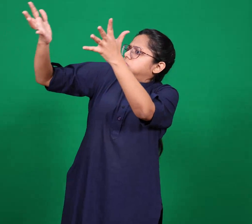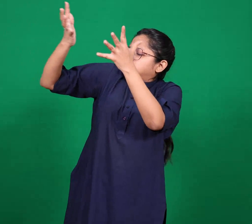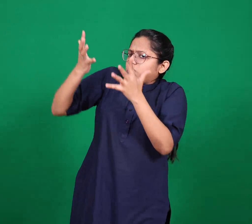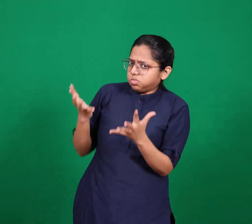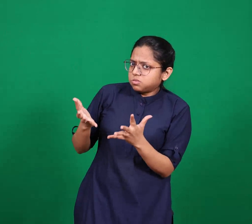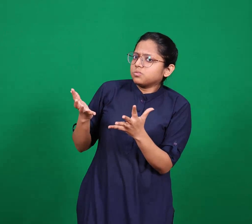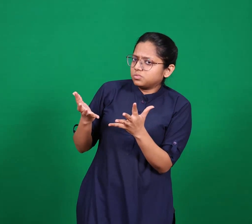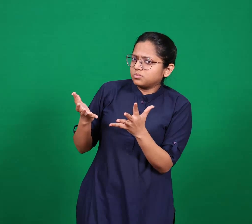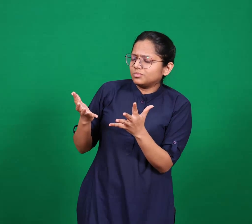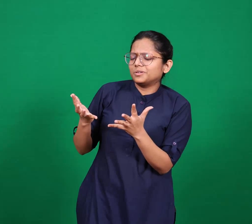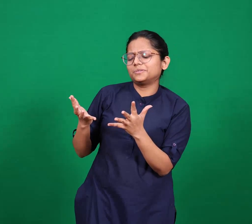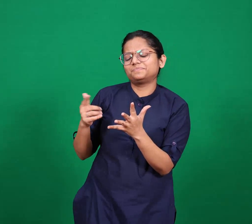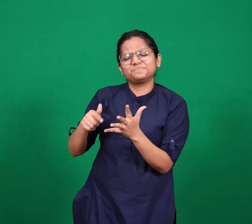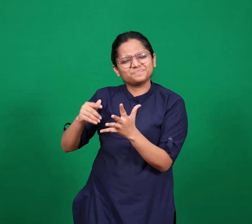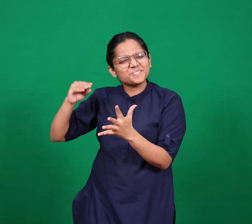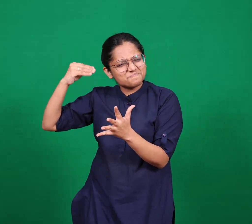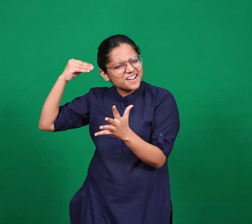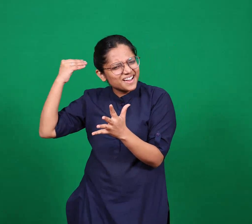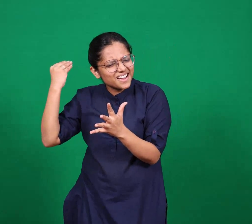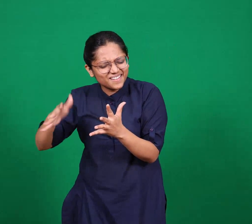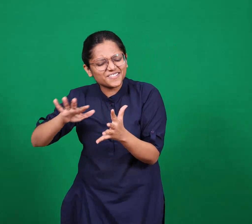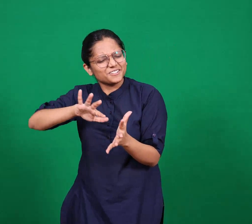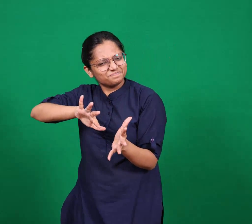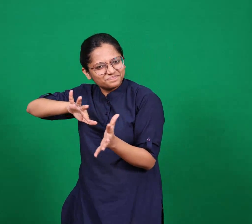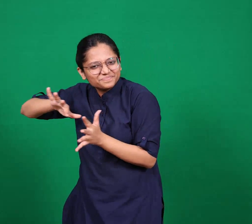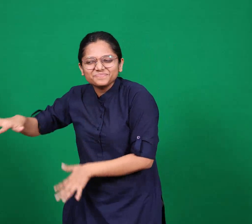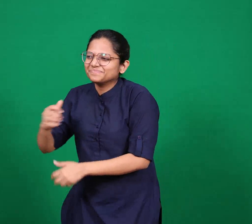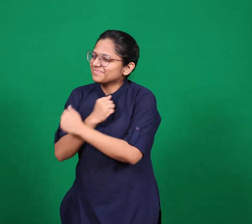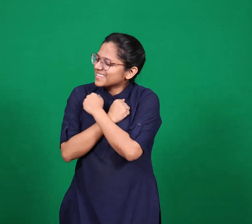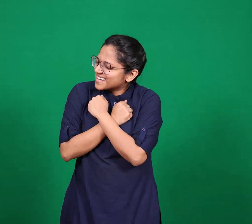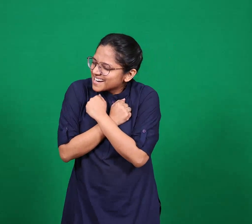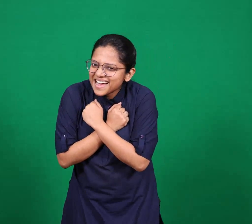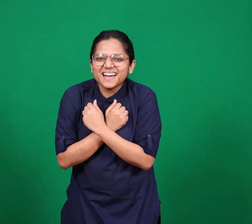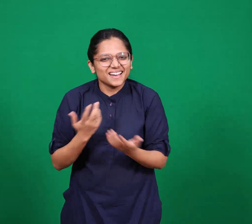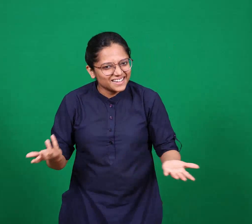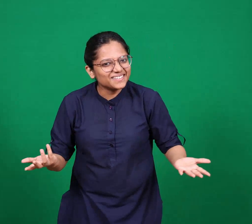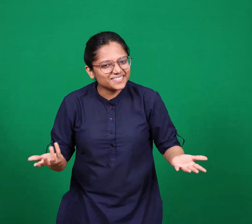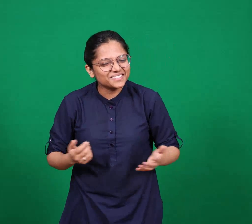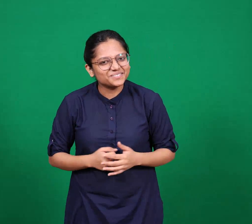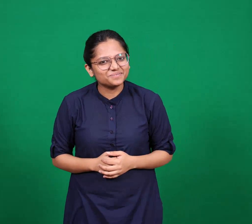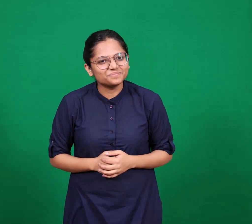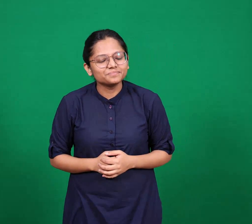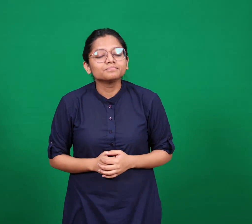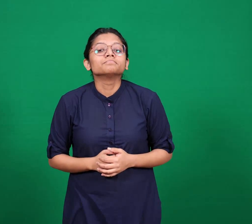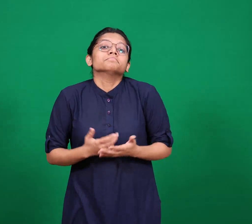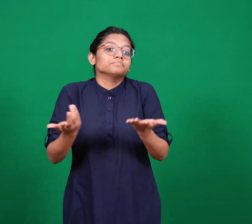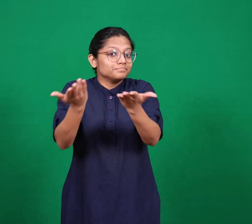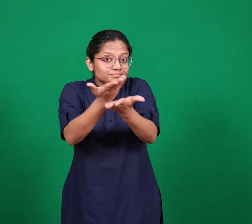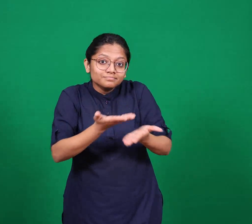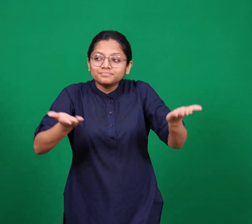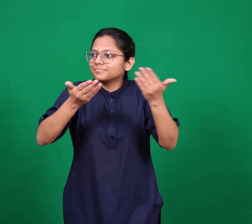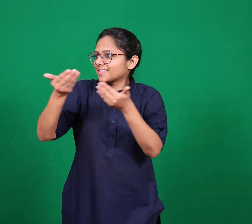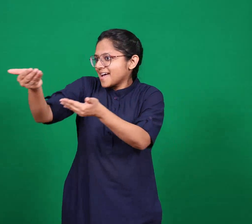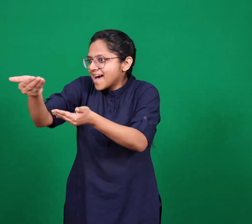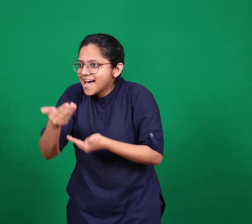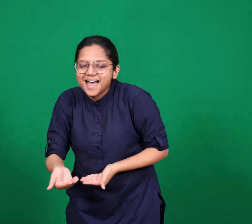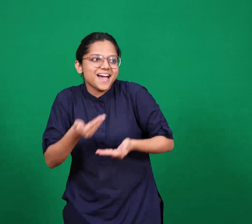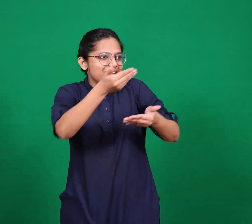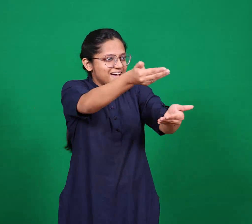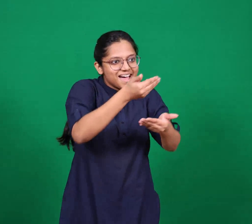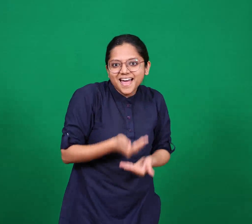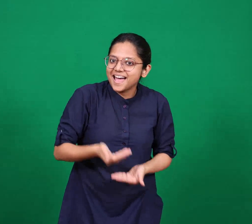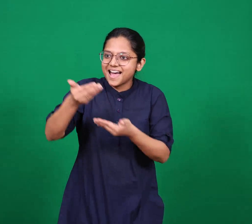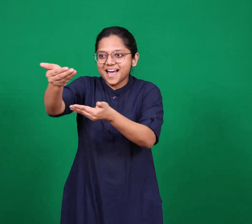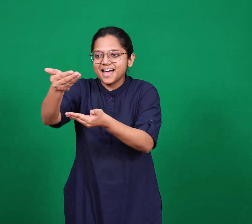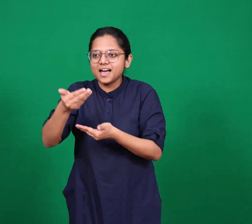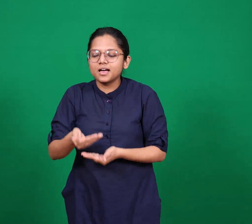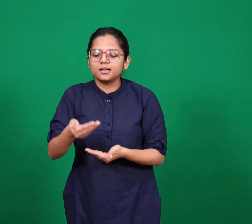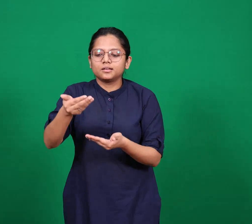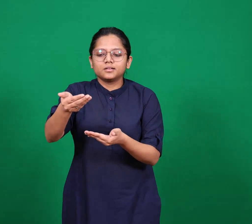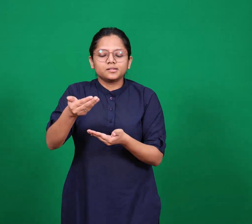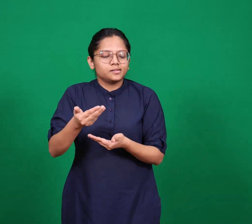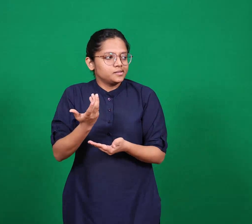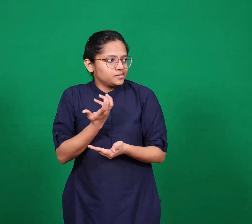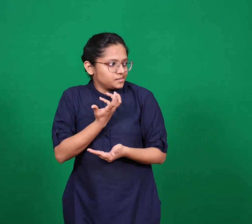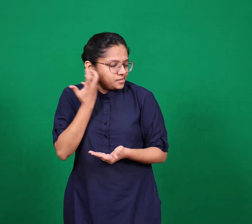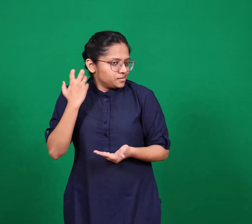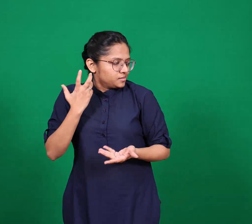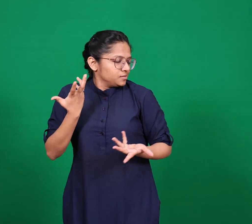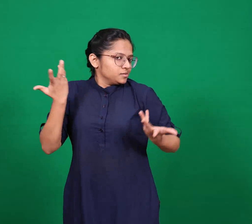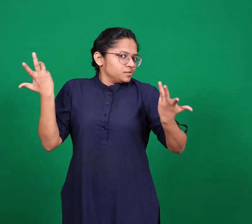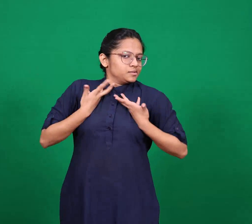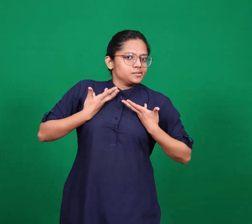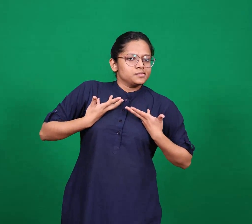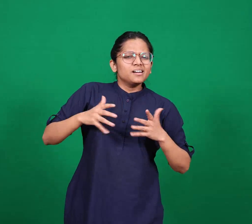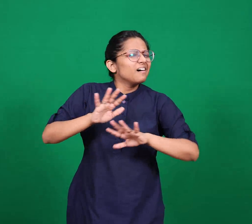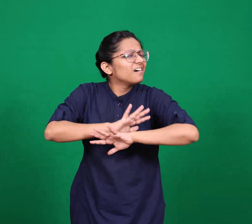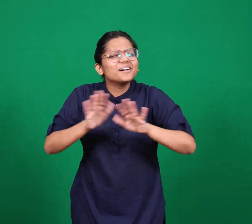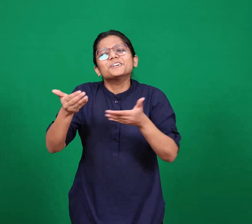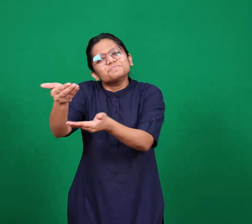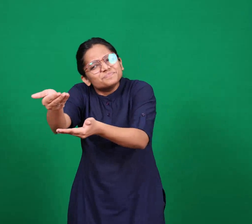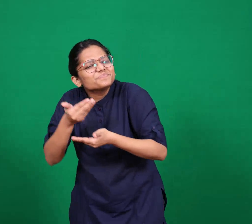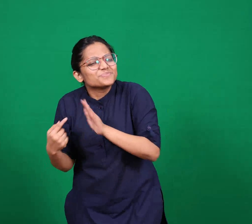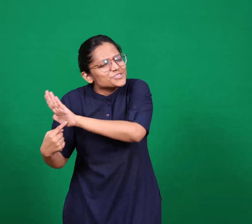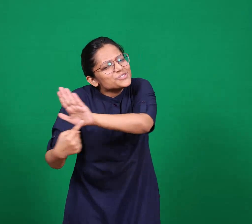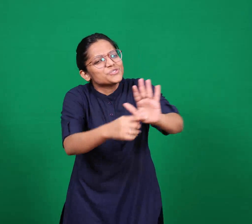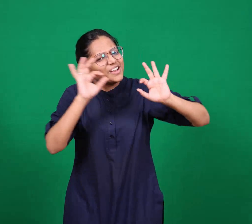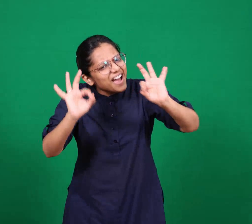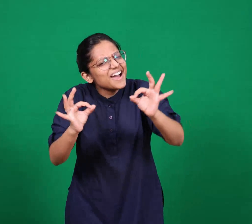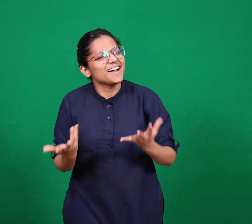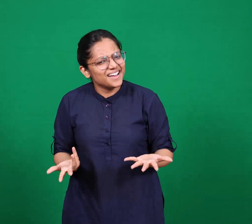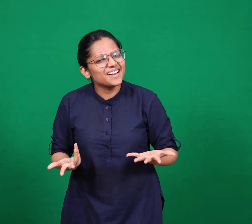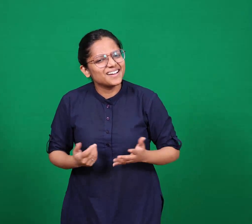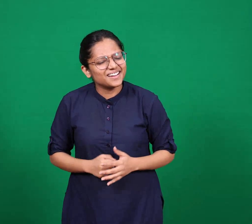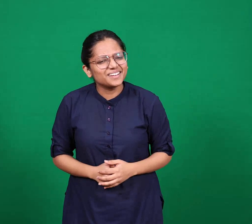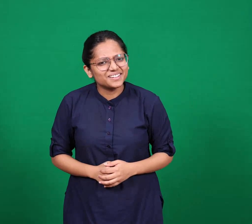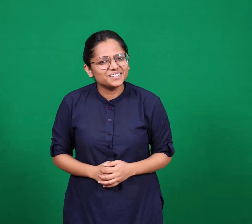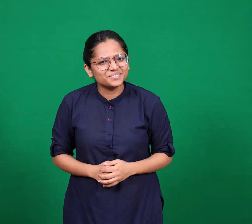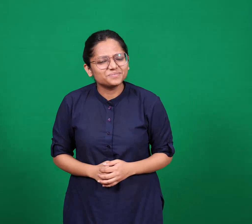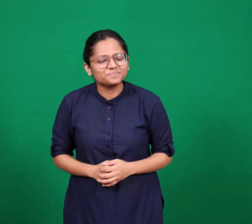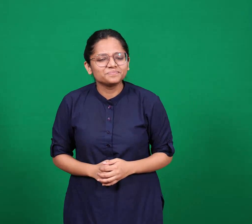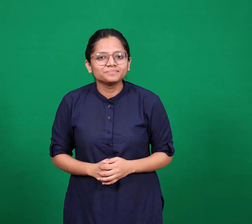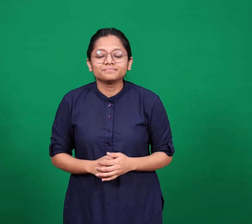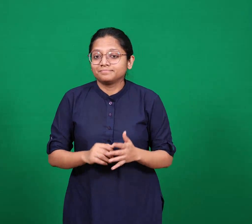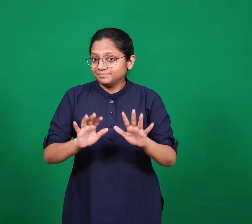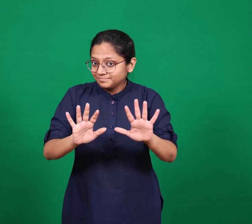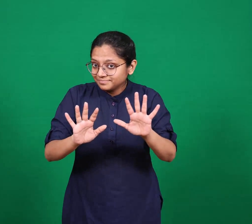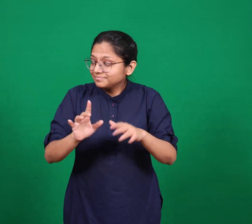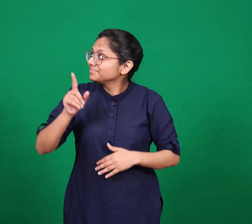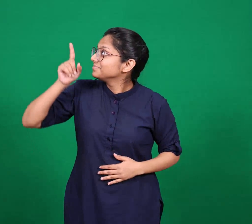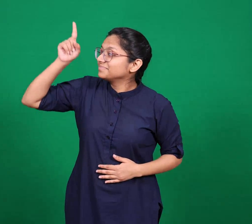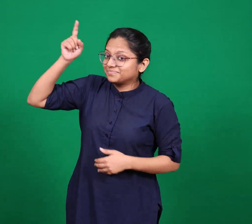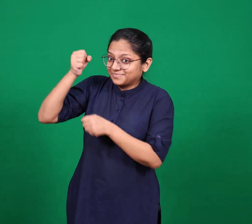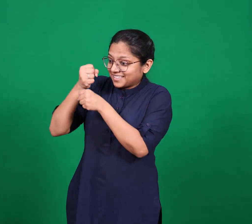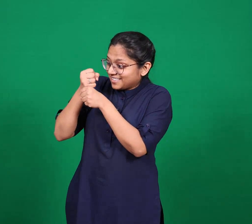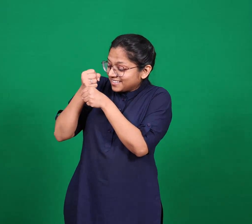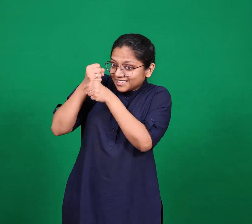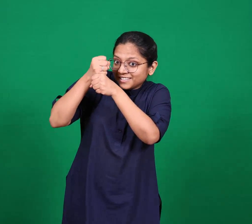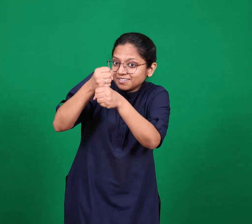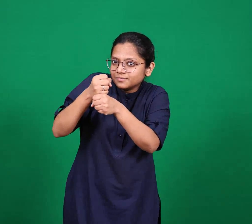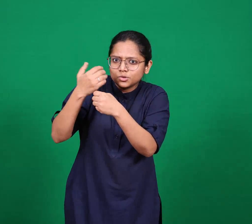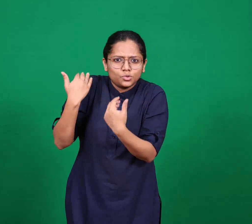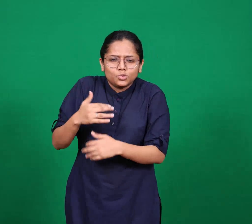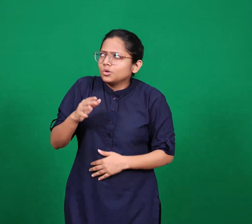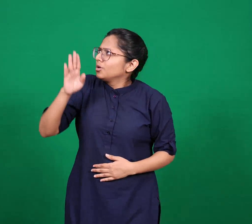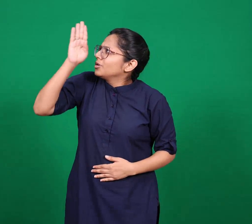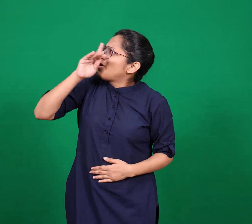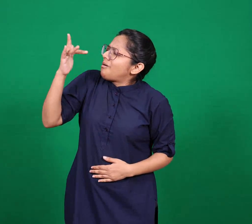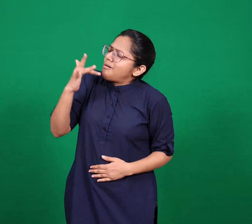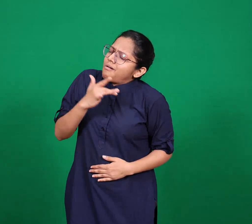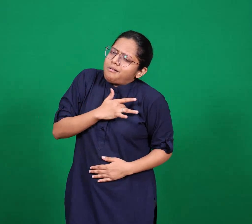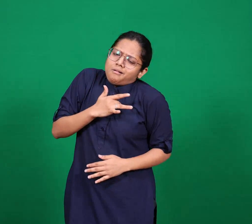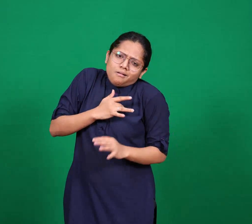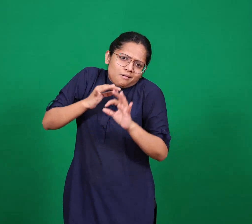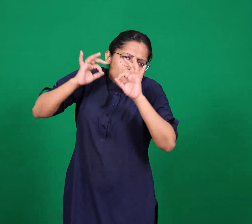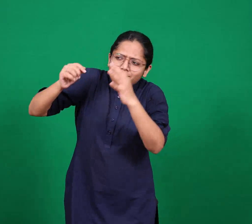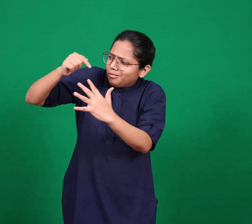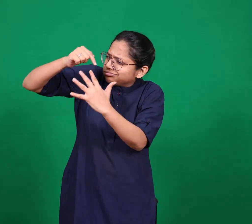Show hospitality to one another without complaining.